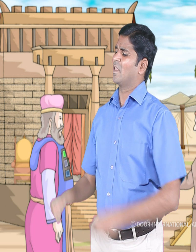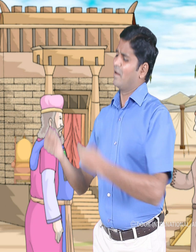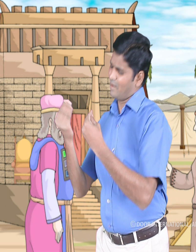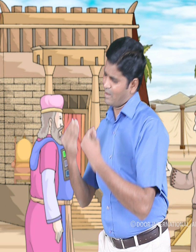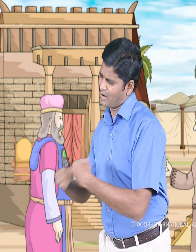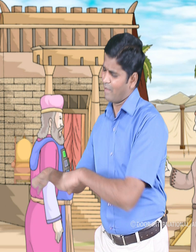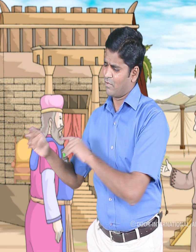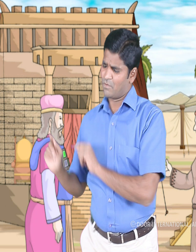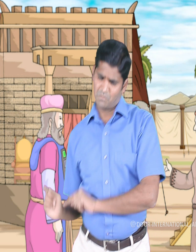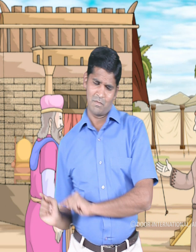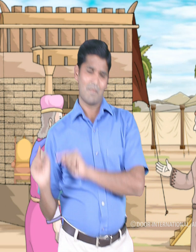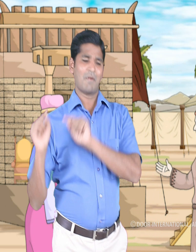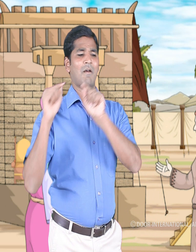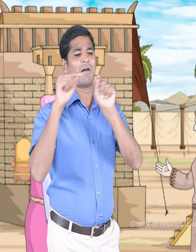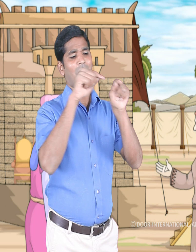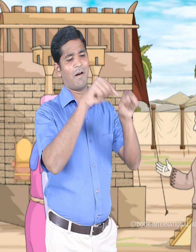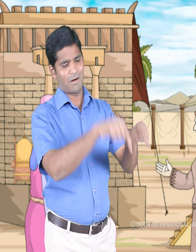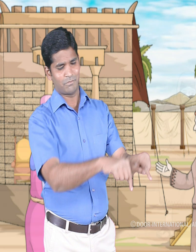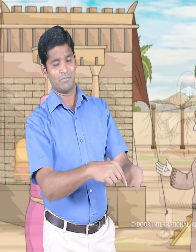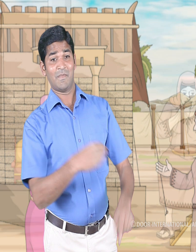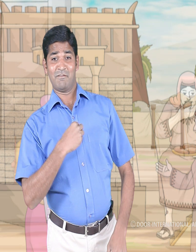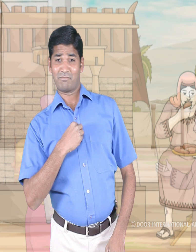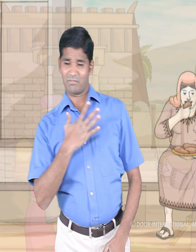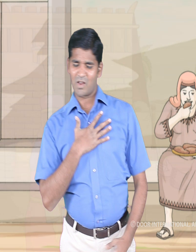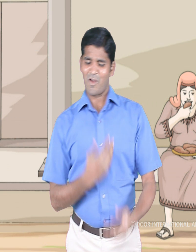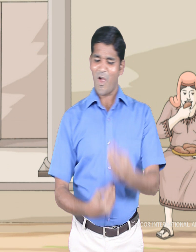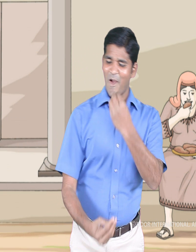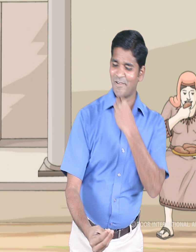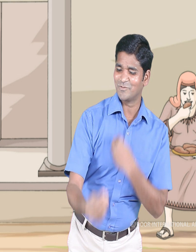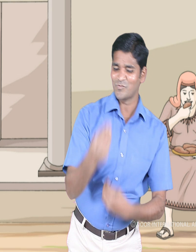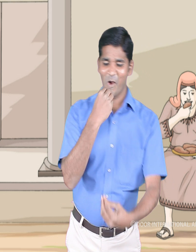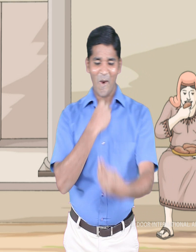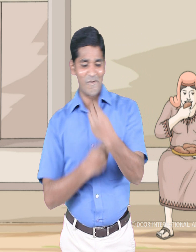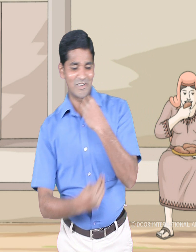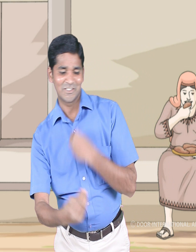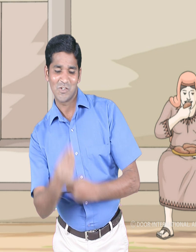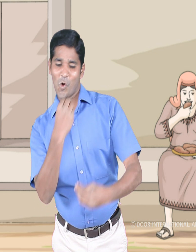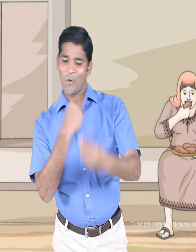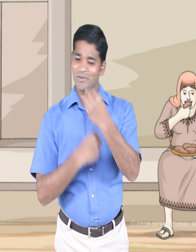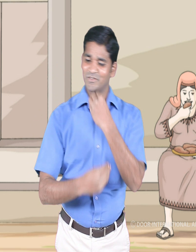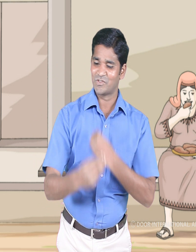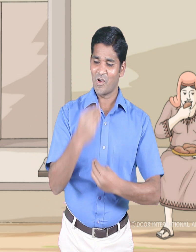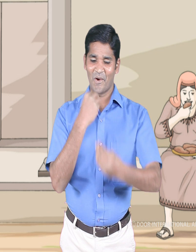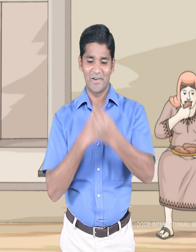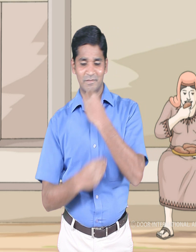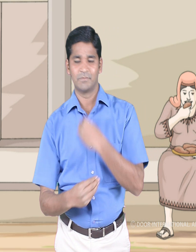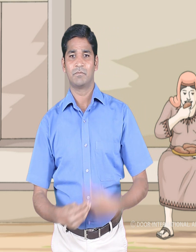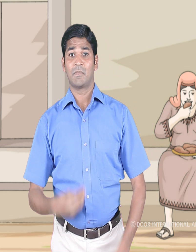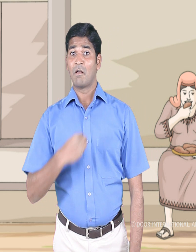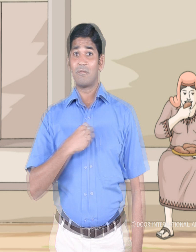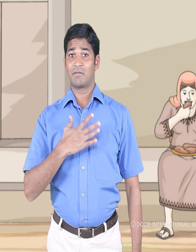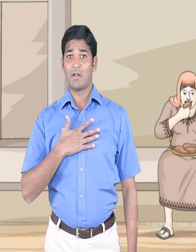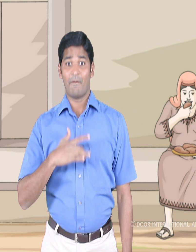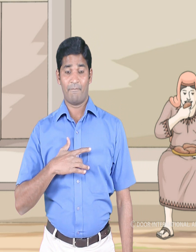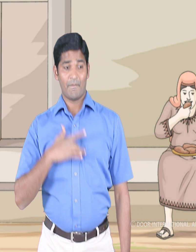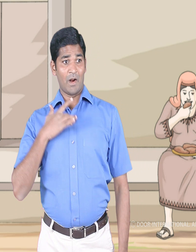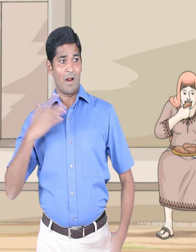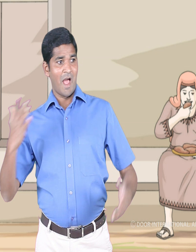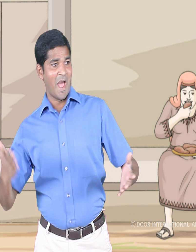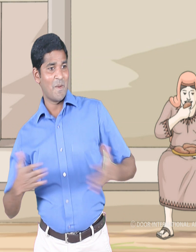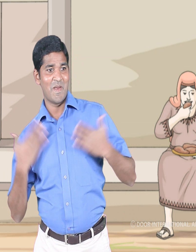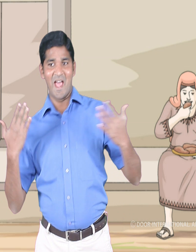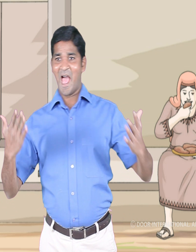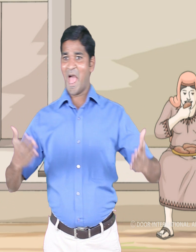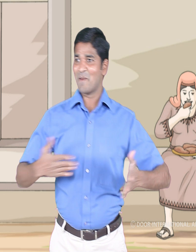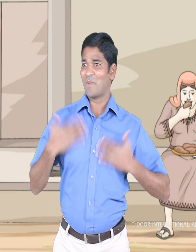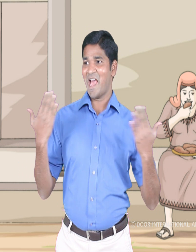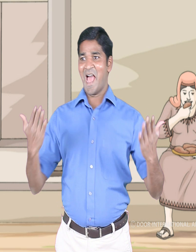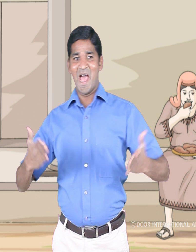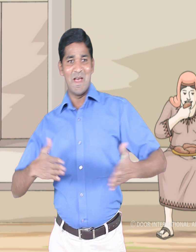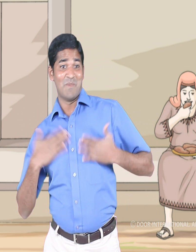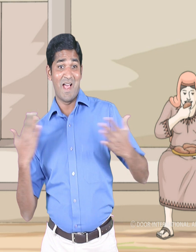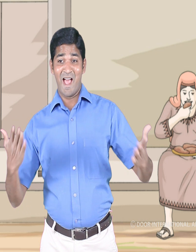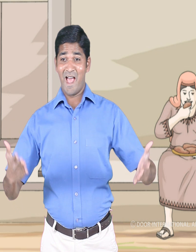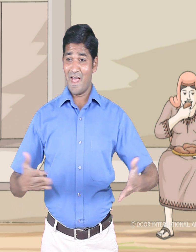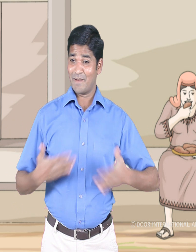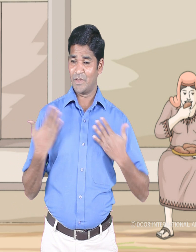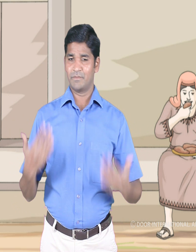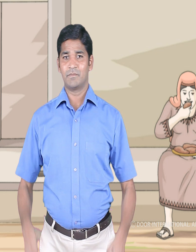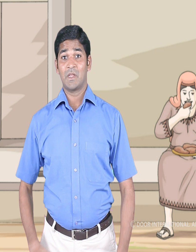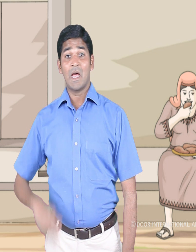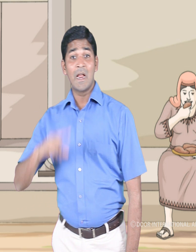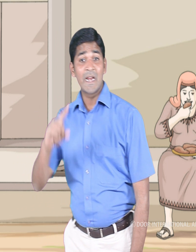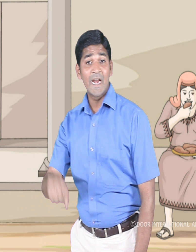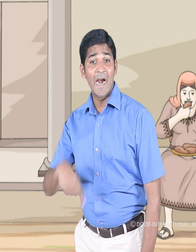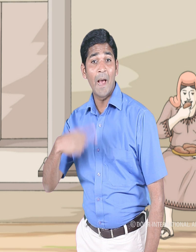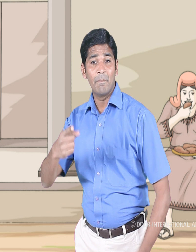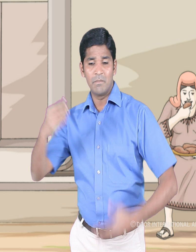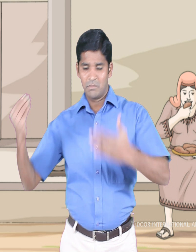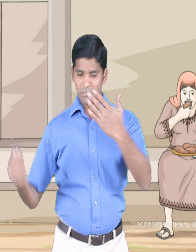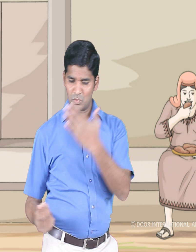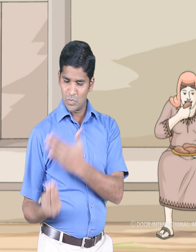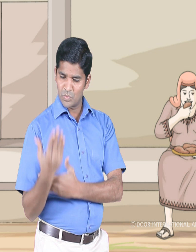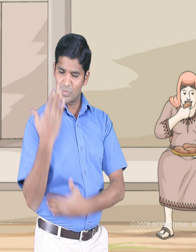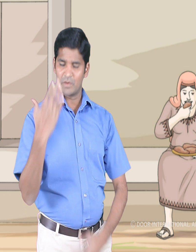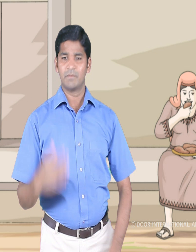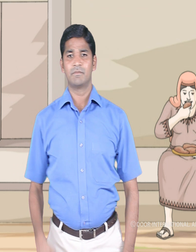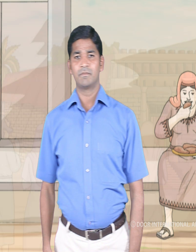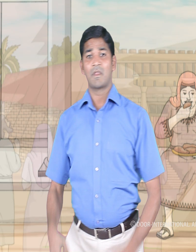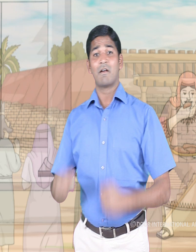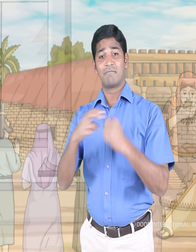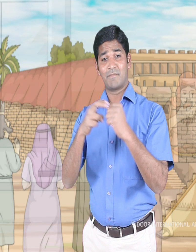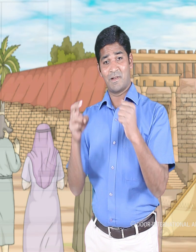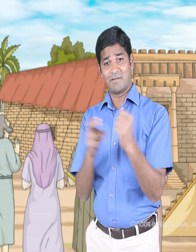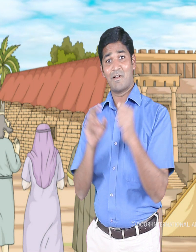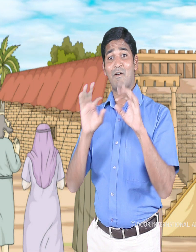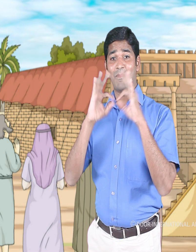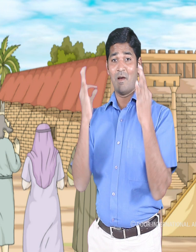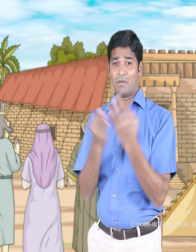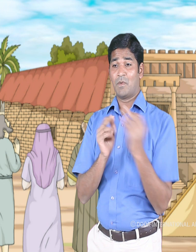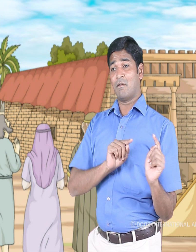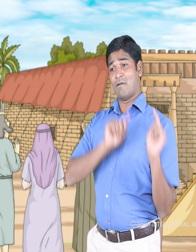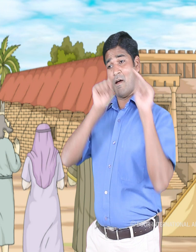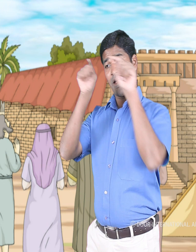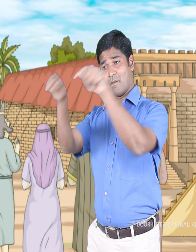Then she went on her way, and she began eating again, and her face was no longer downcast.